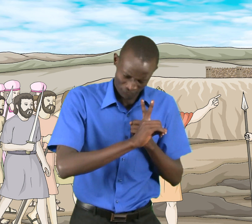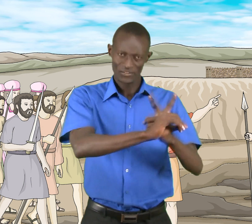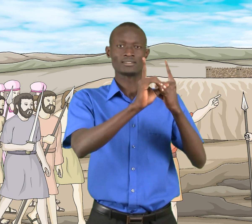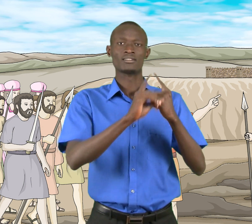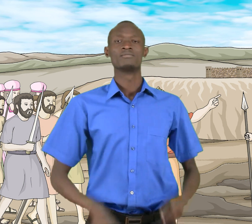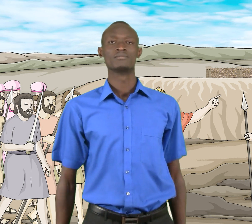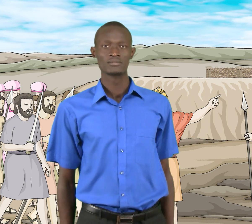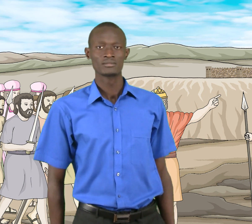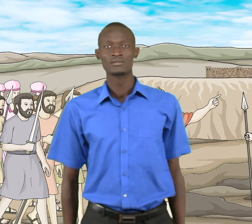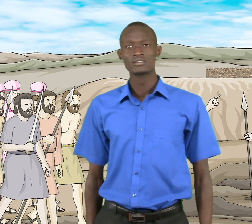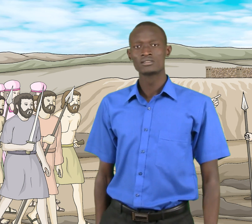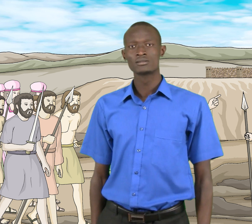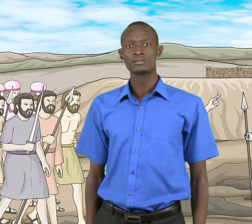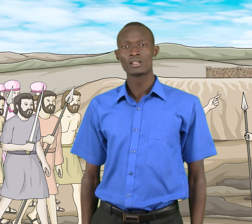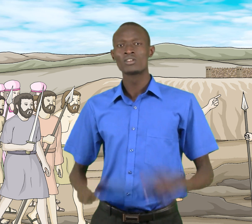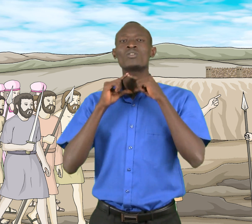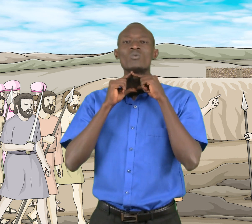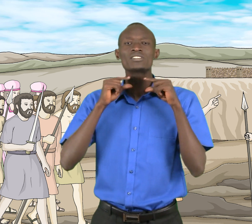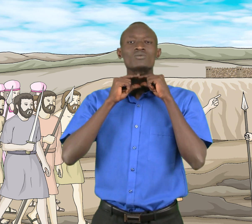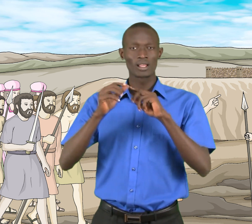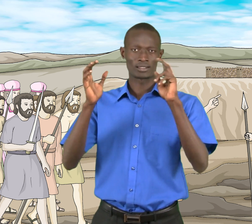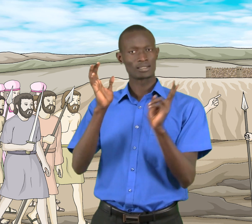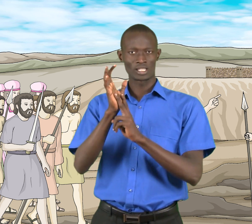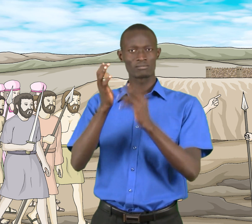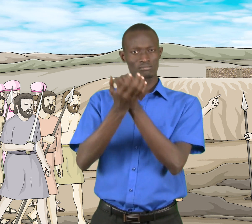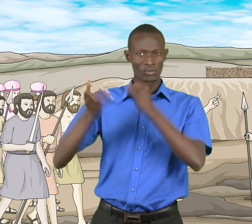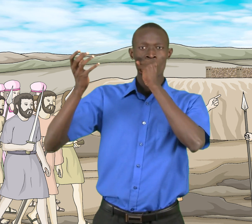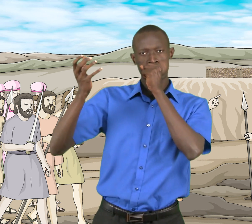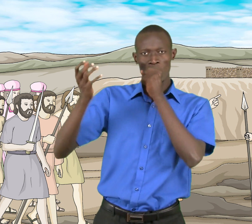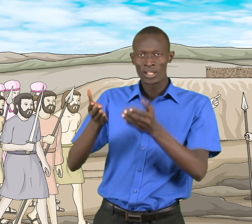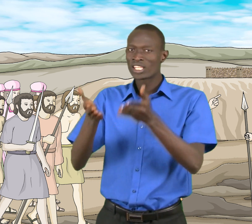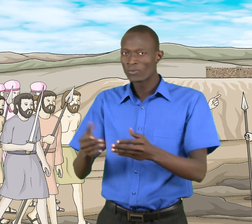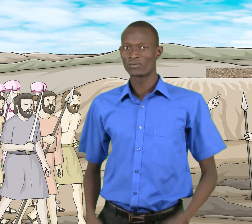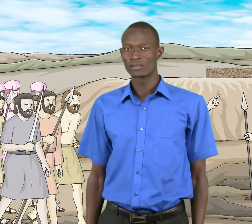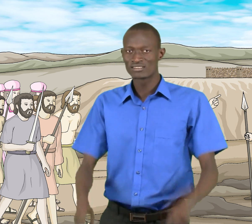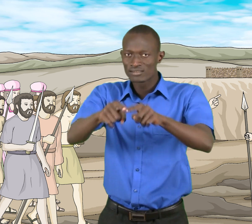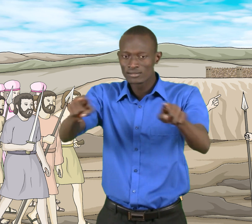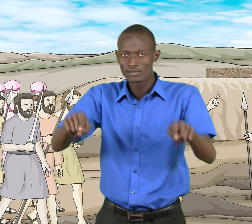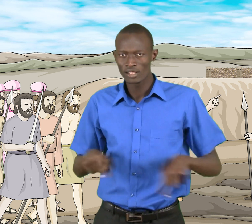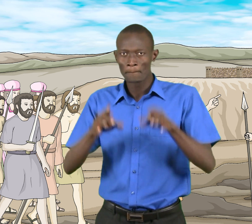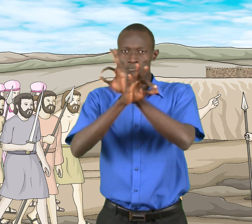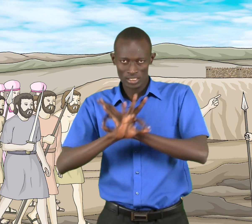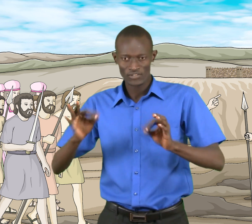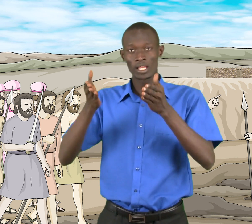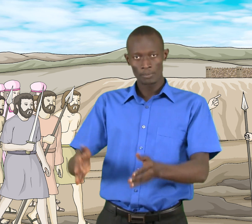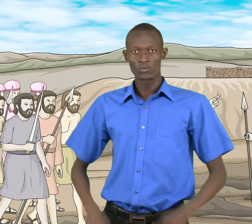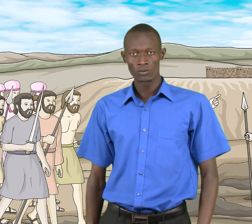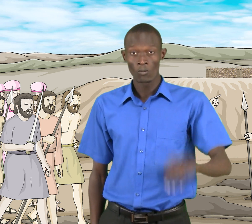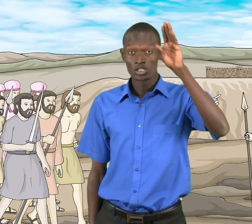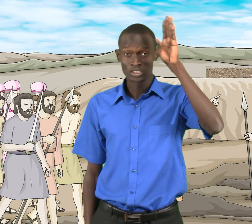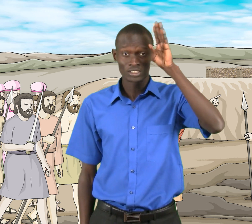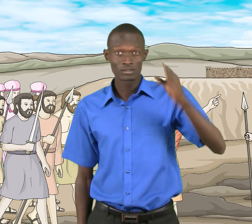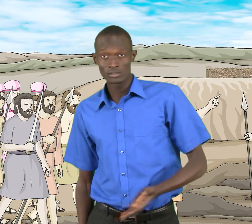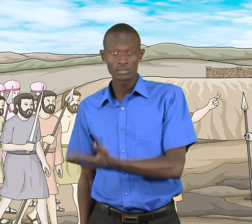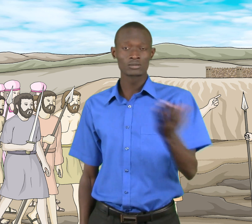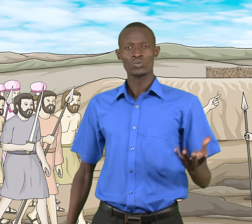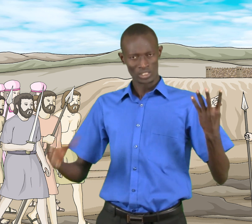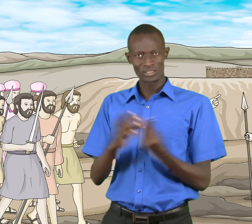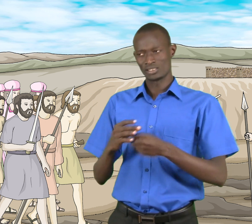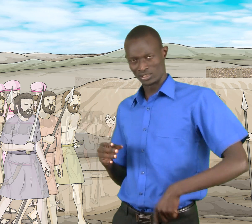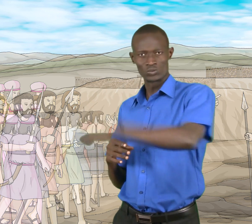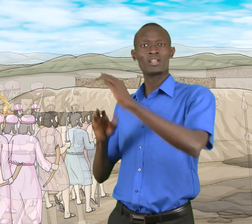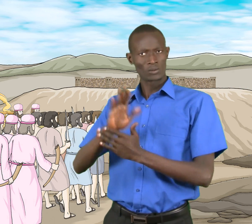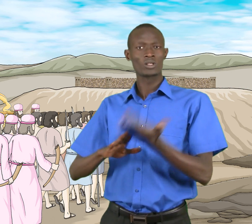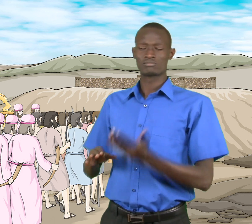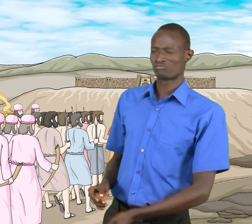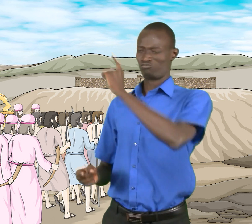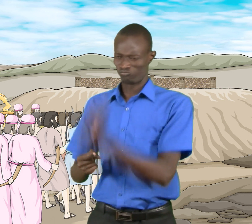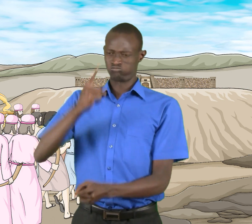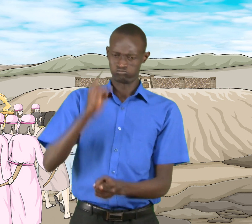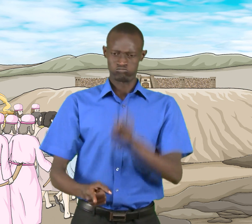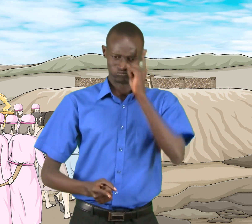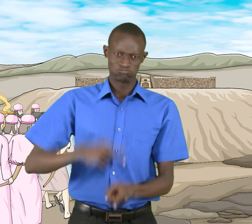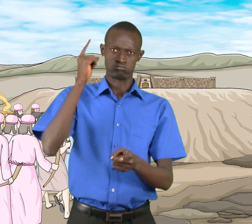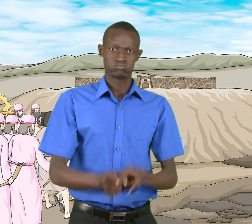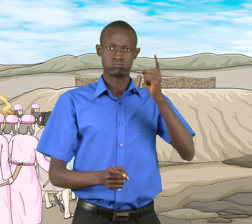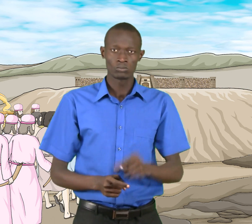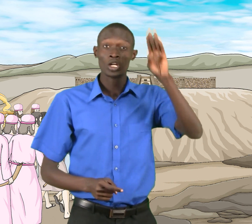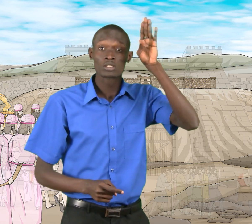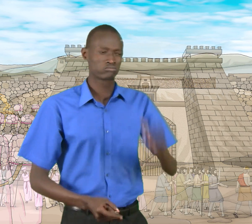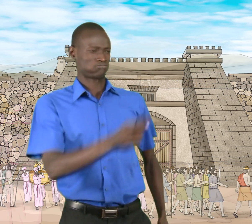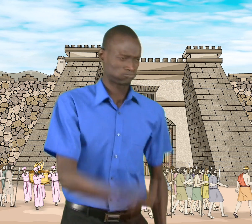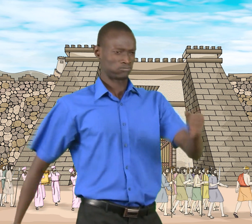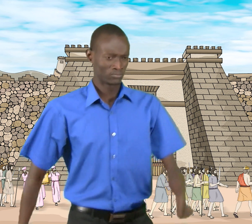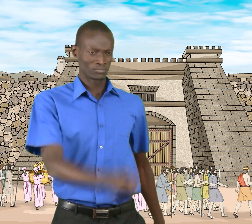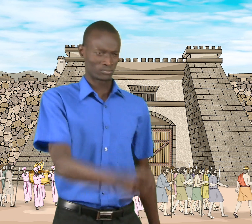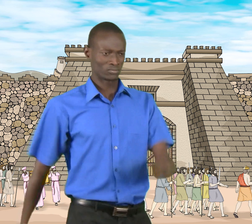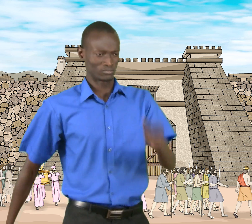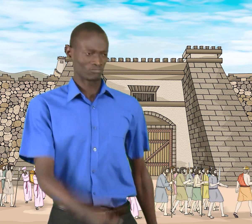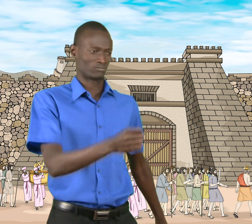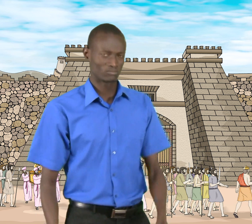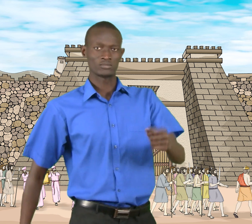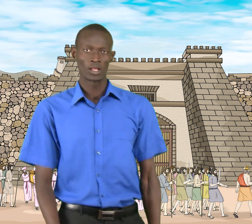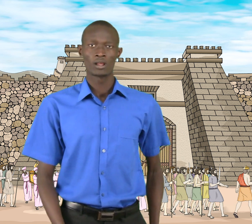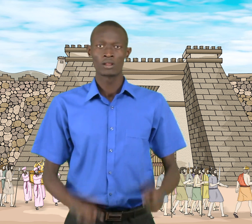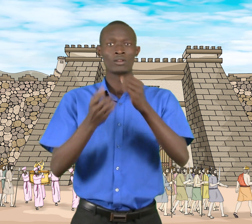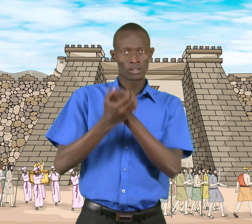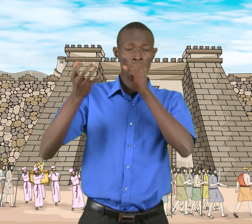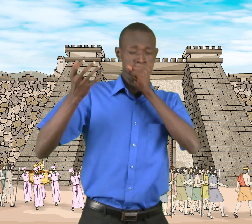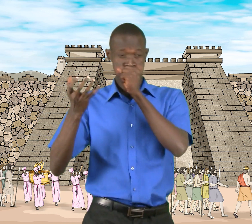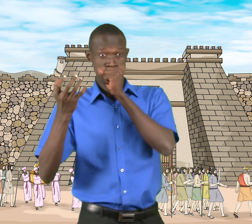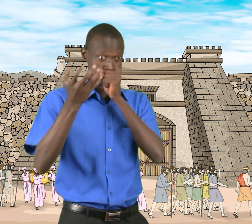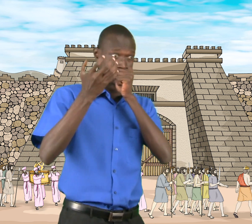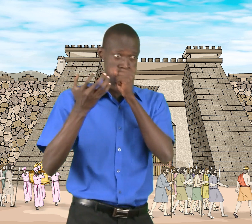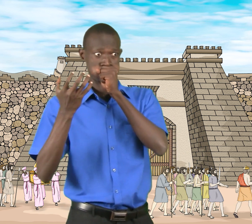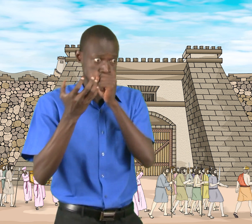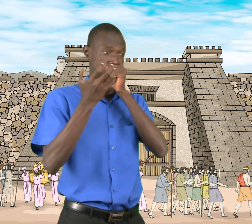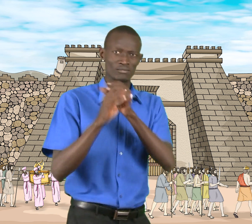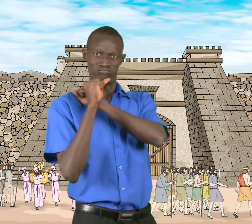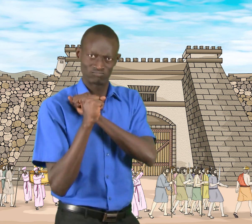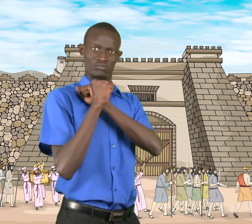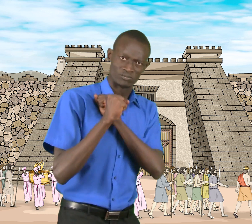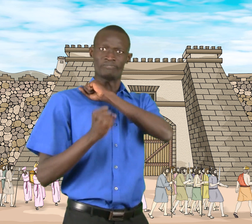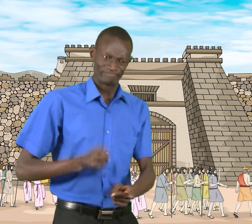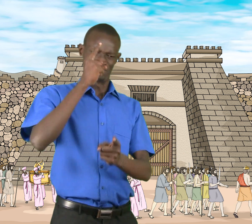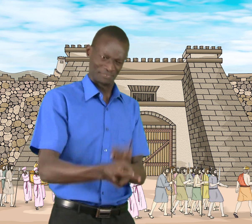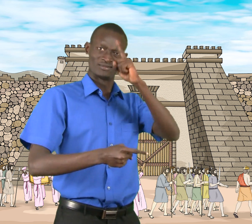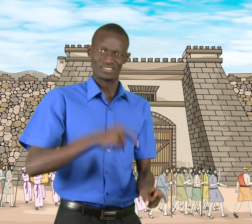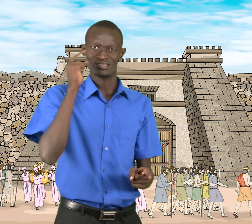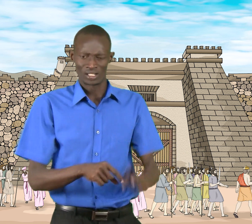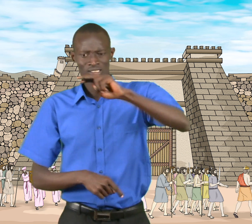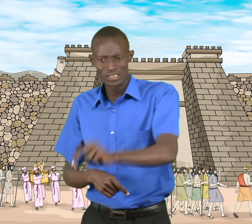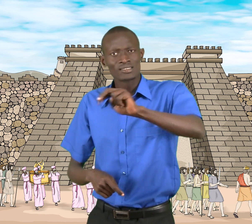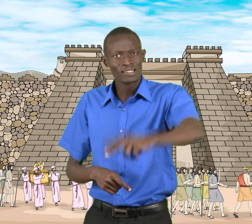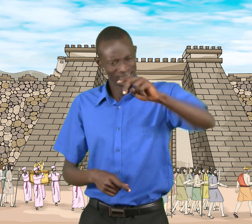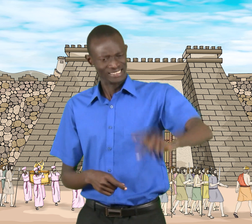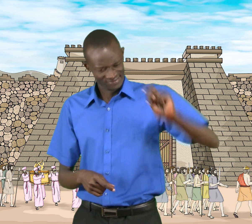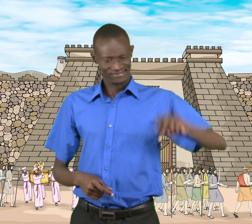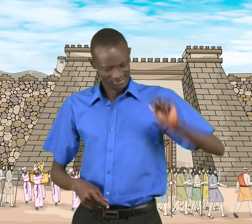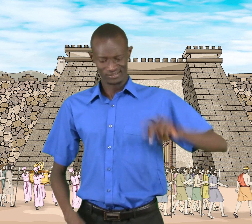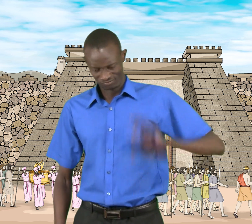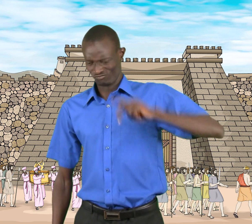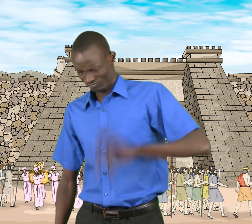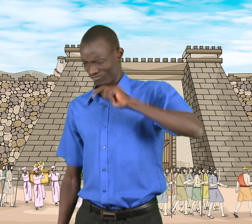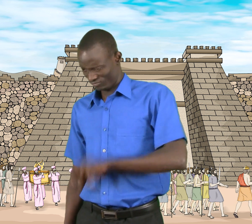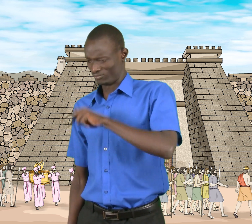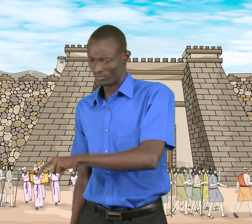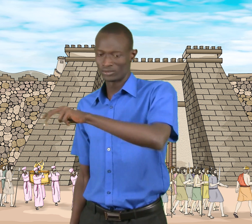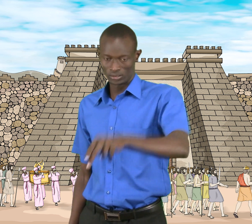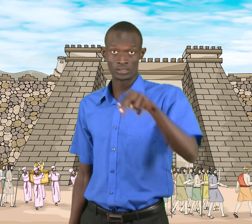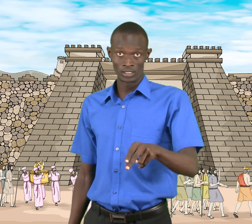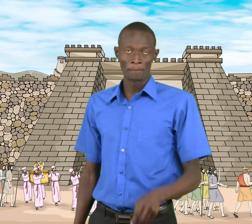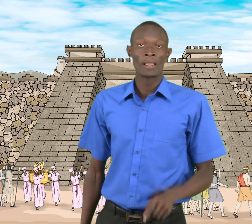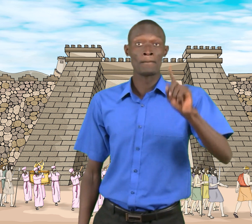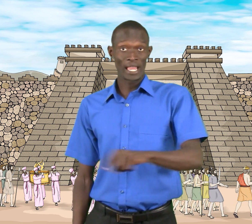And the people returned to the camp and spent the night there.